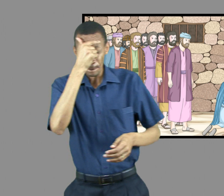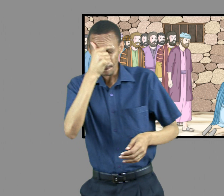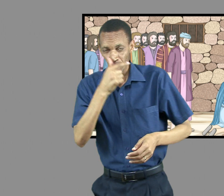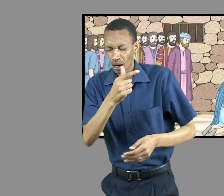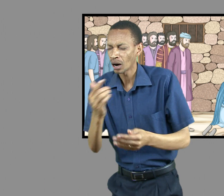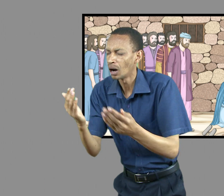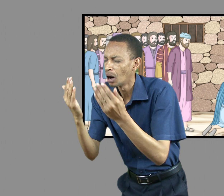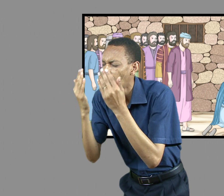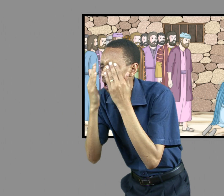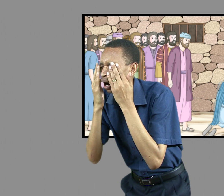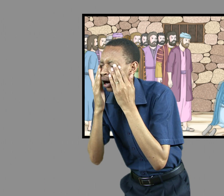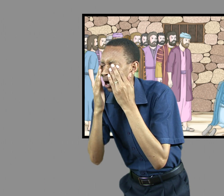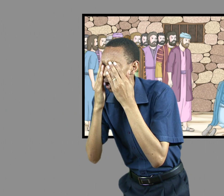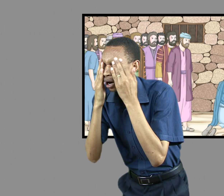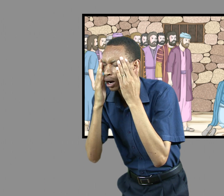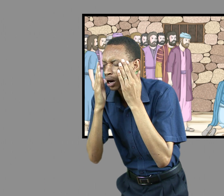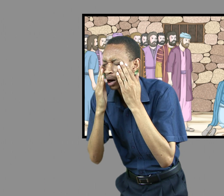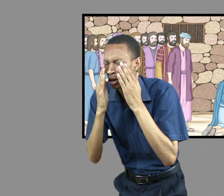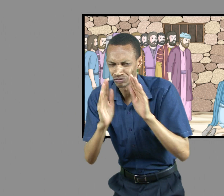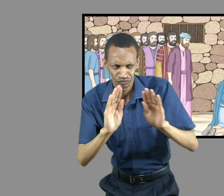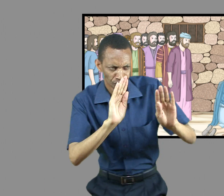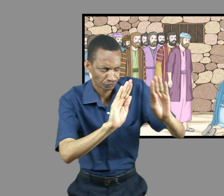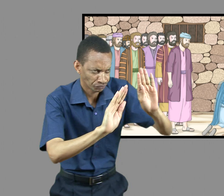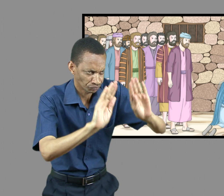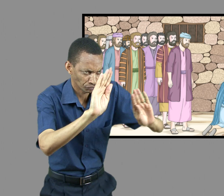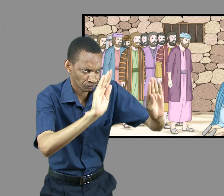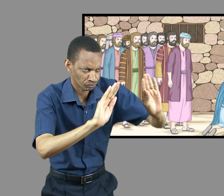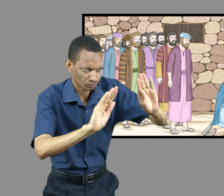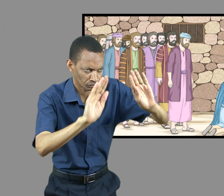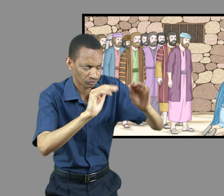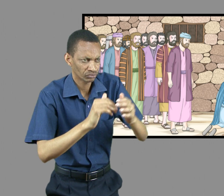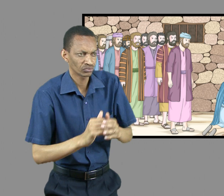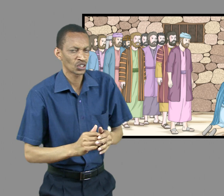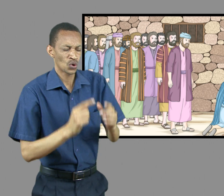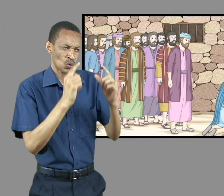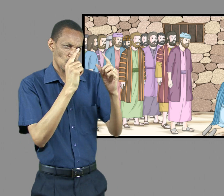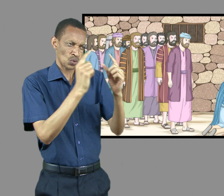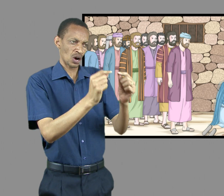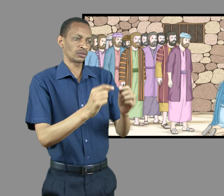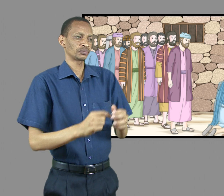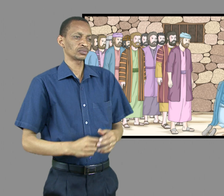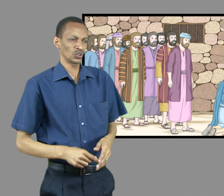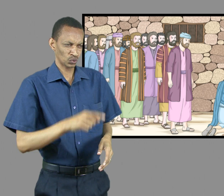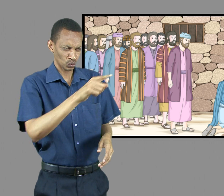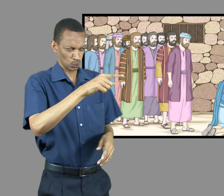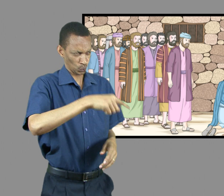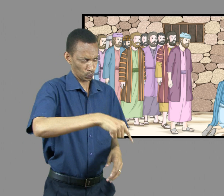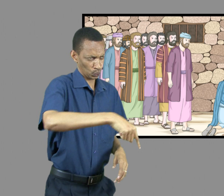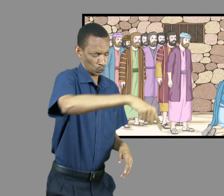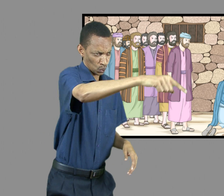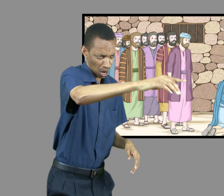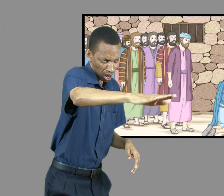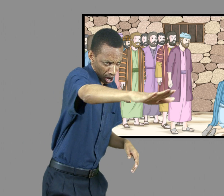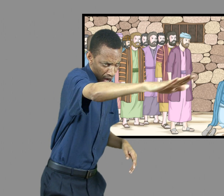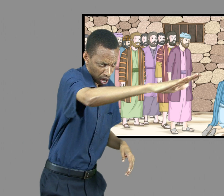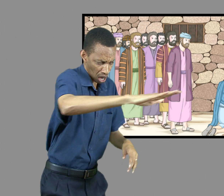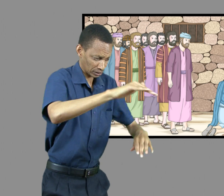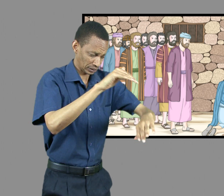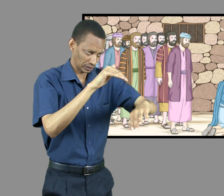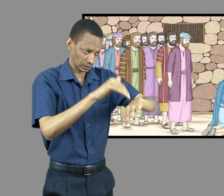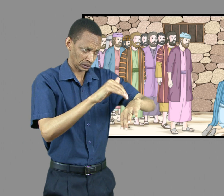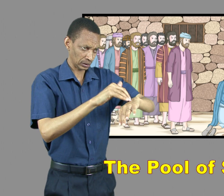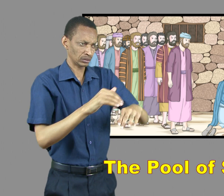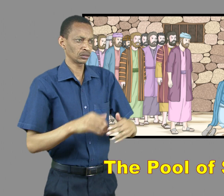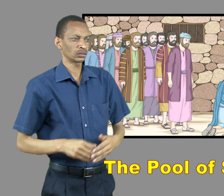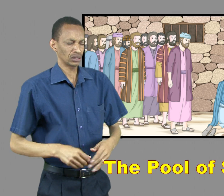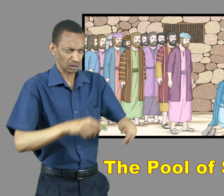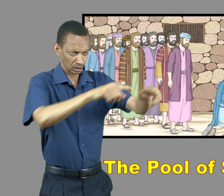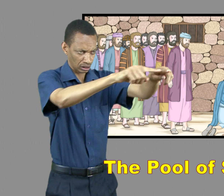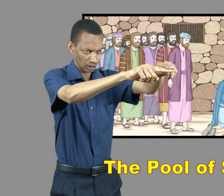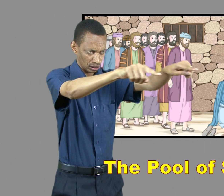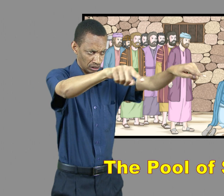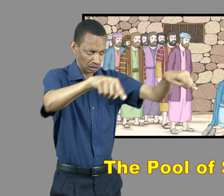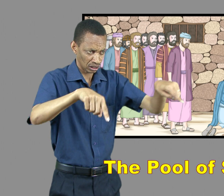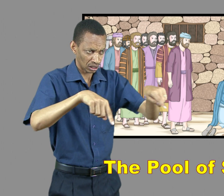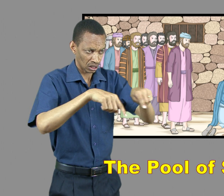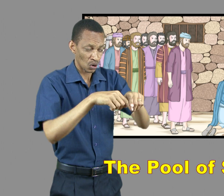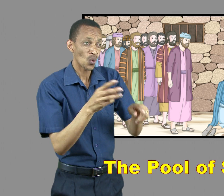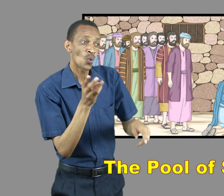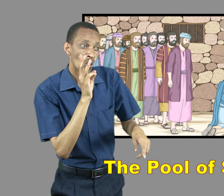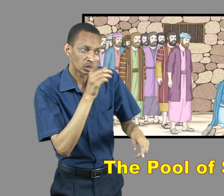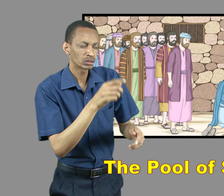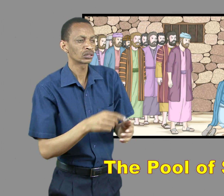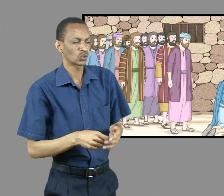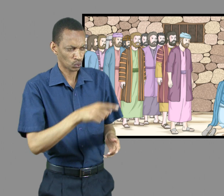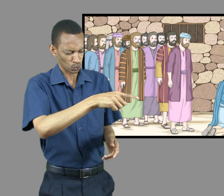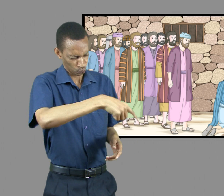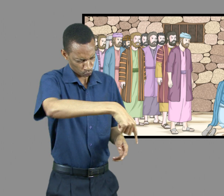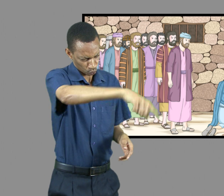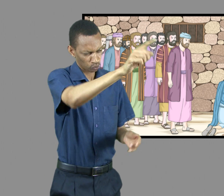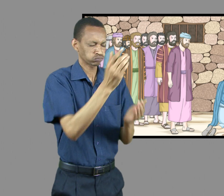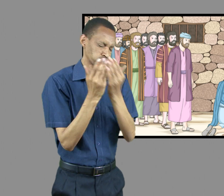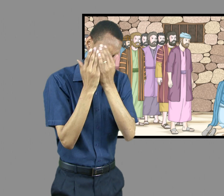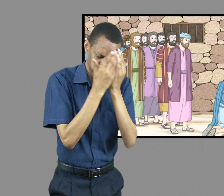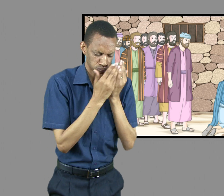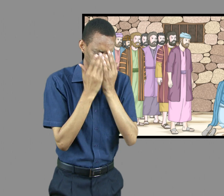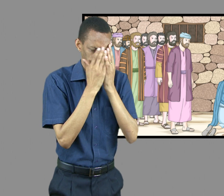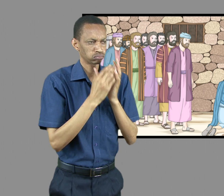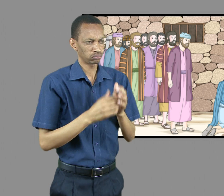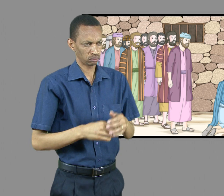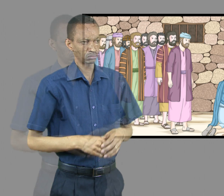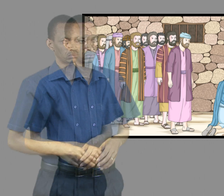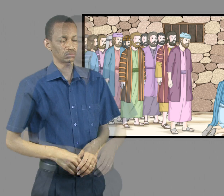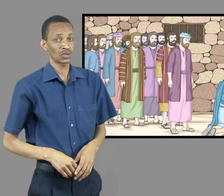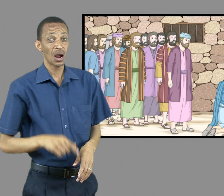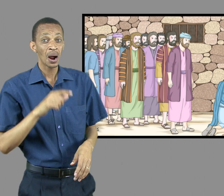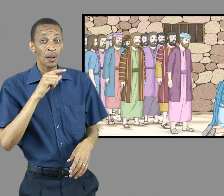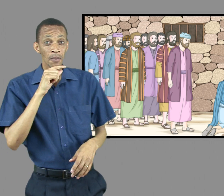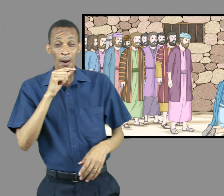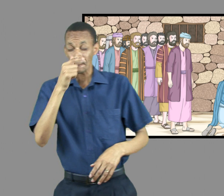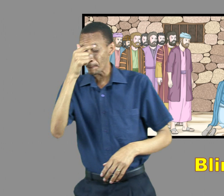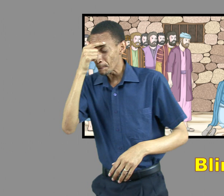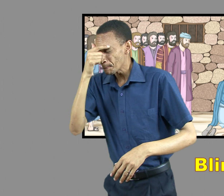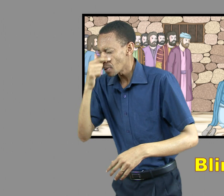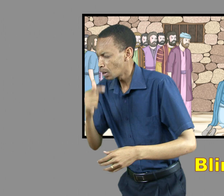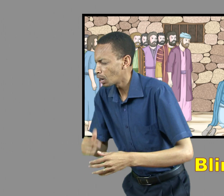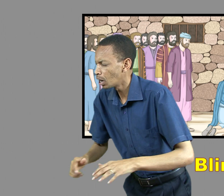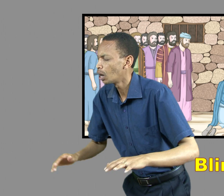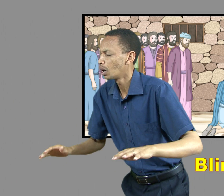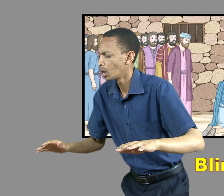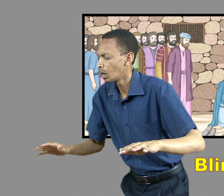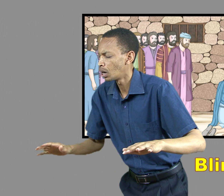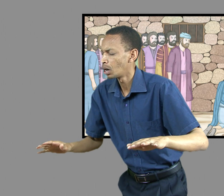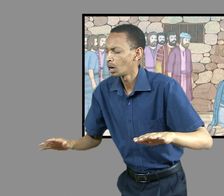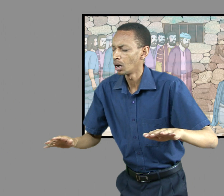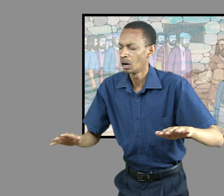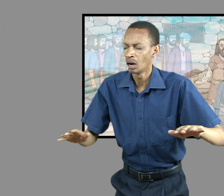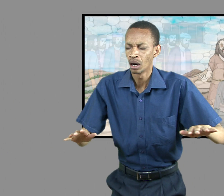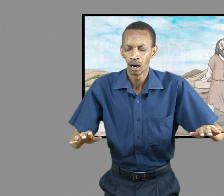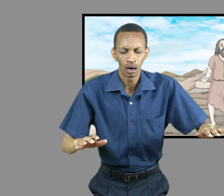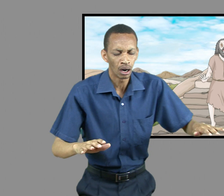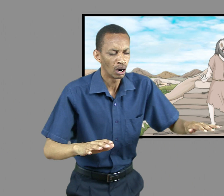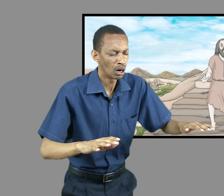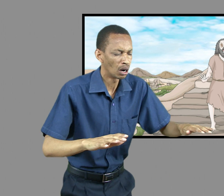Then He told him, “Go, wash in the Pool of Siloam” (which means “Sent”).